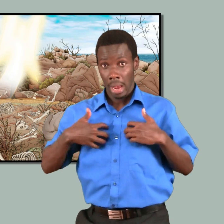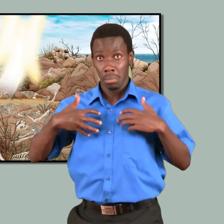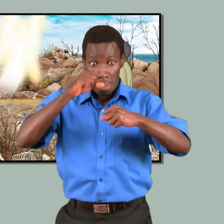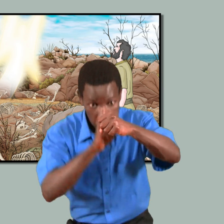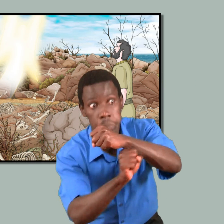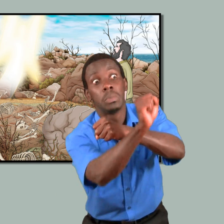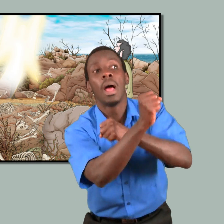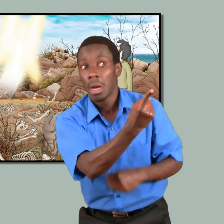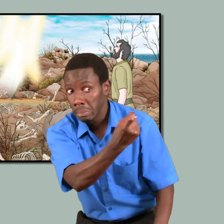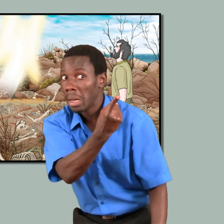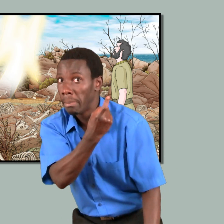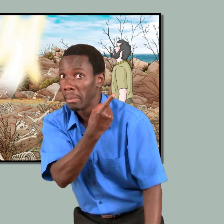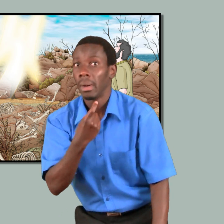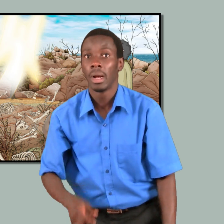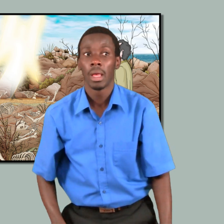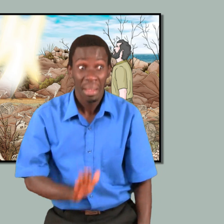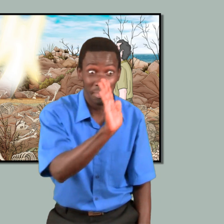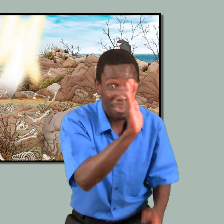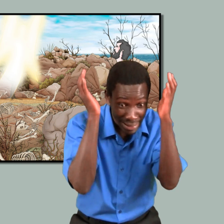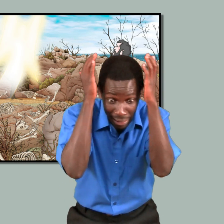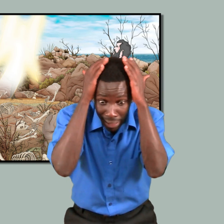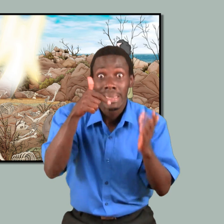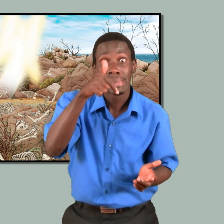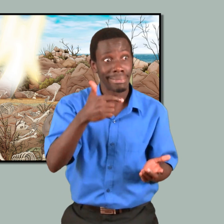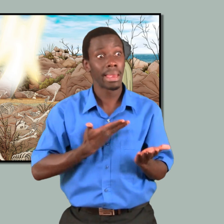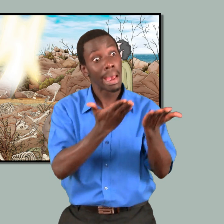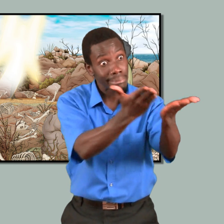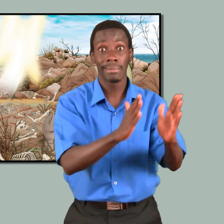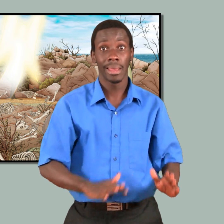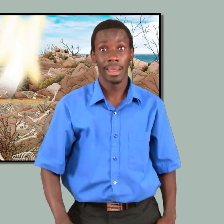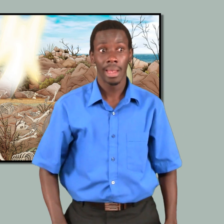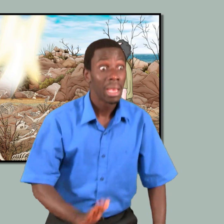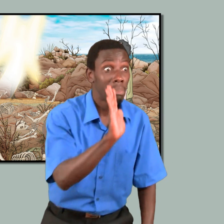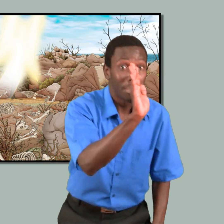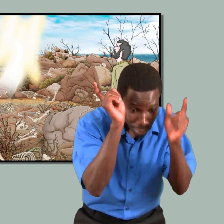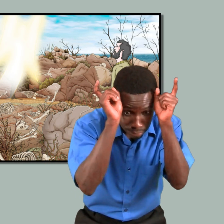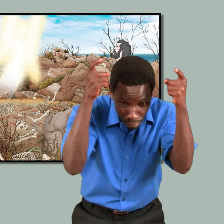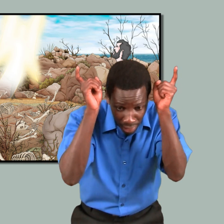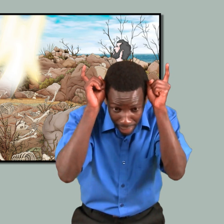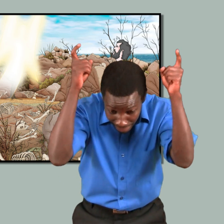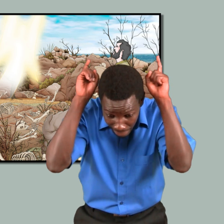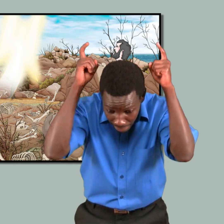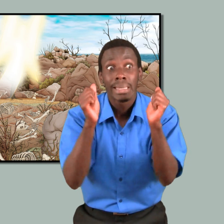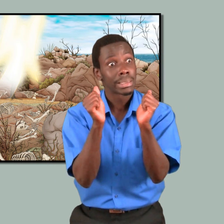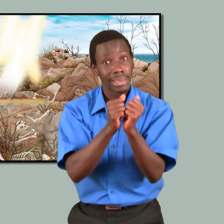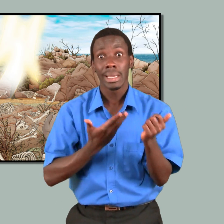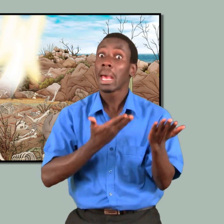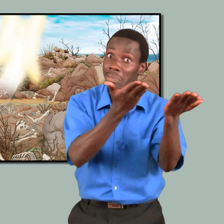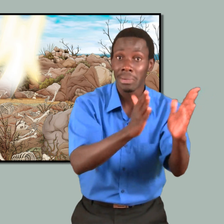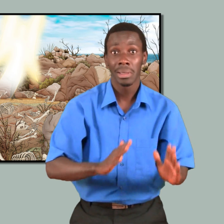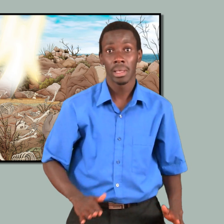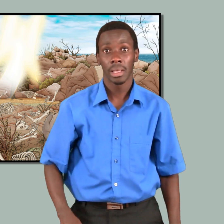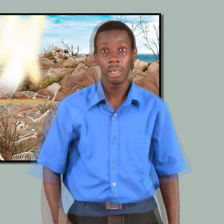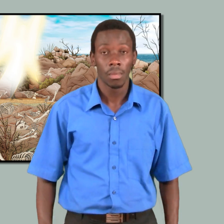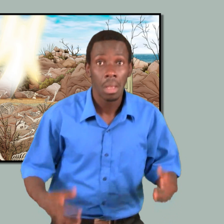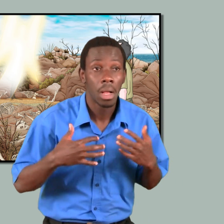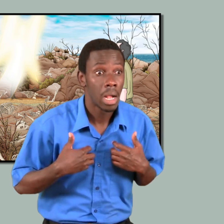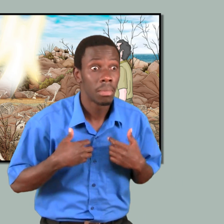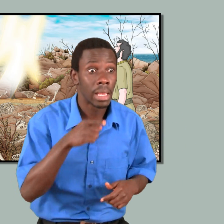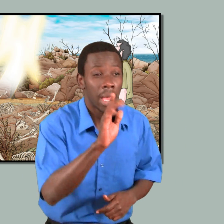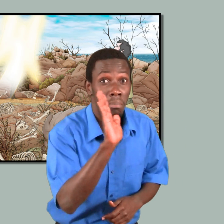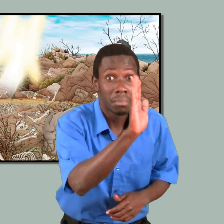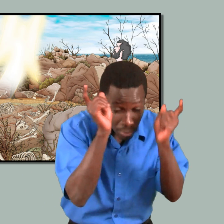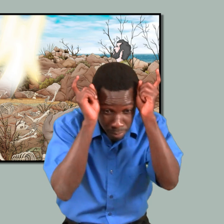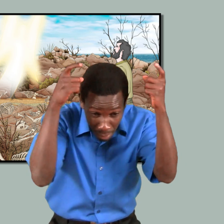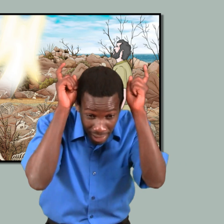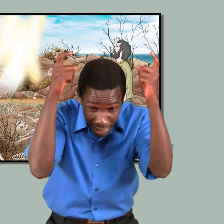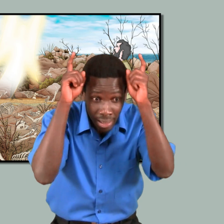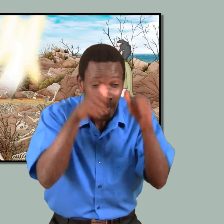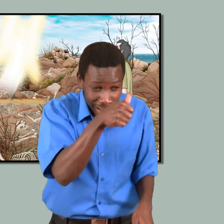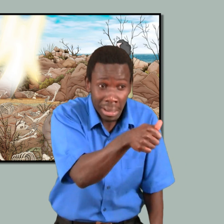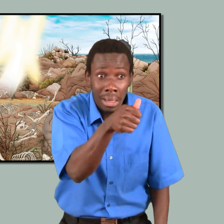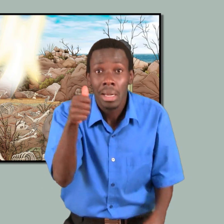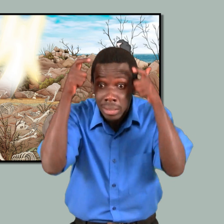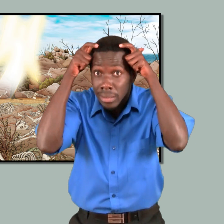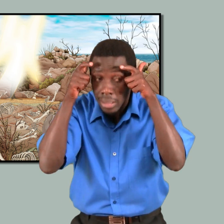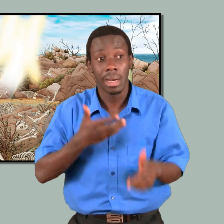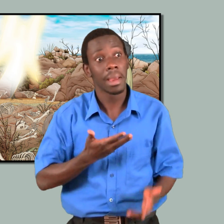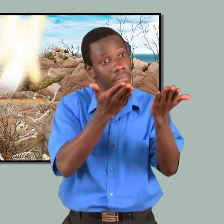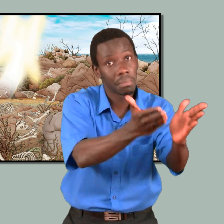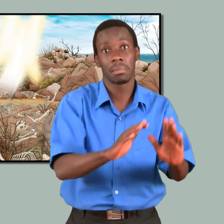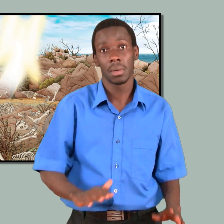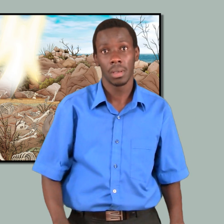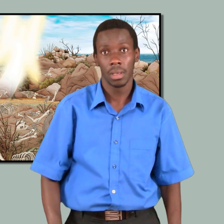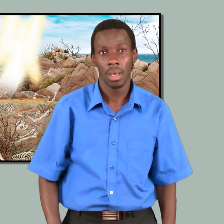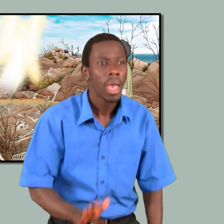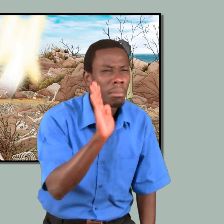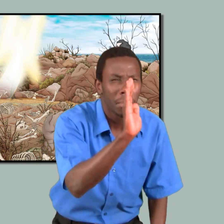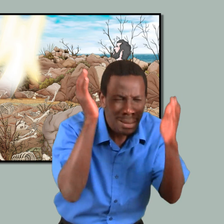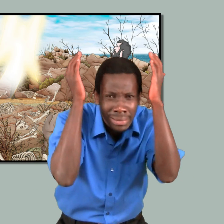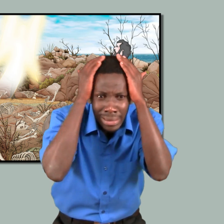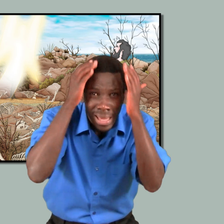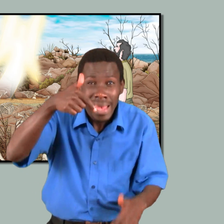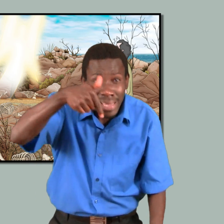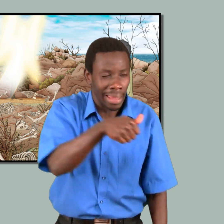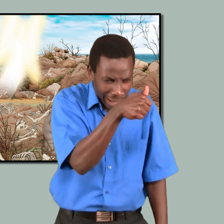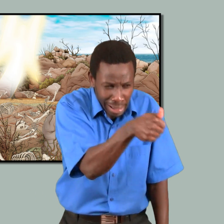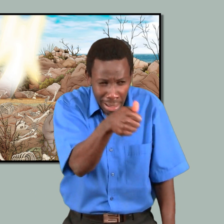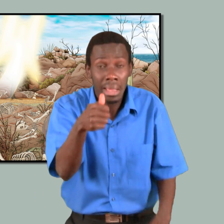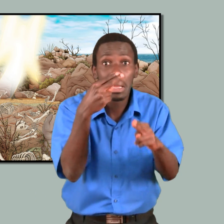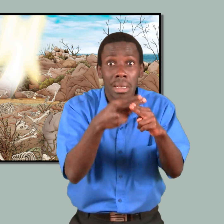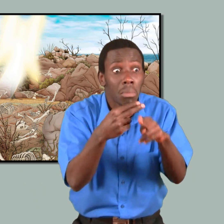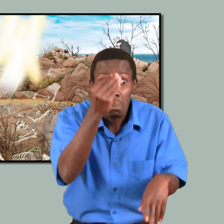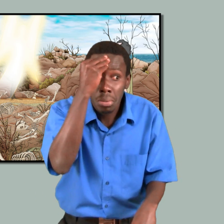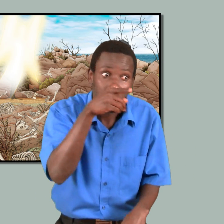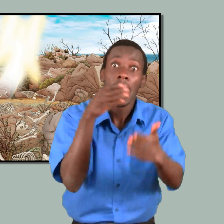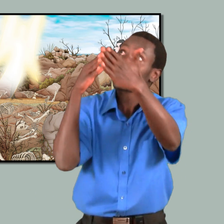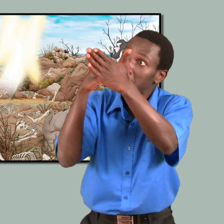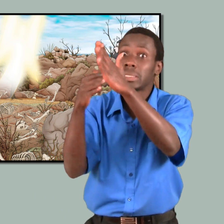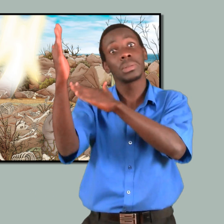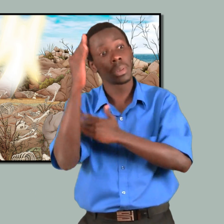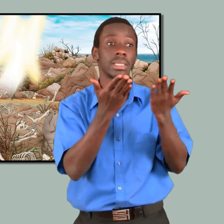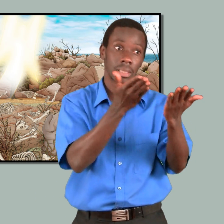‘He will lead them to springs of living water,’ and ‘God will wipe away every tear from their eyes.’” Then I saw a beast with ten horns and seven heads rising out of the sea.